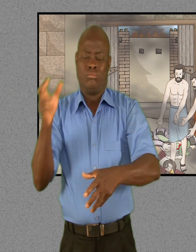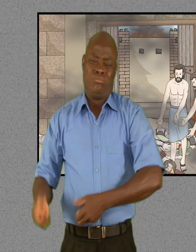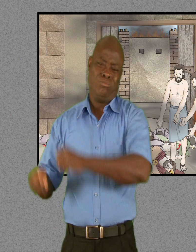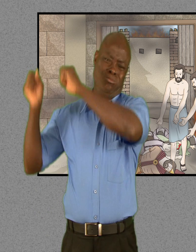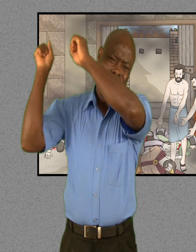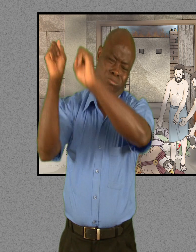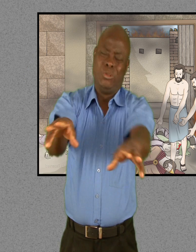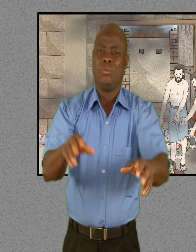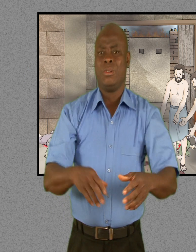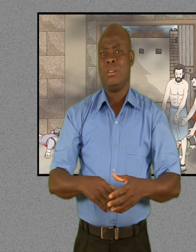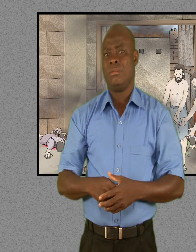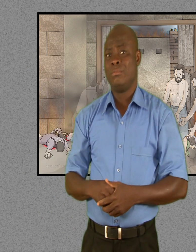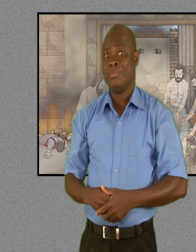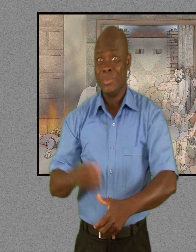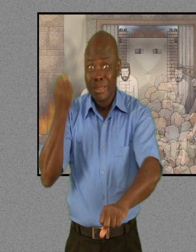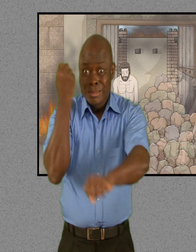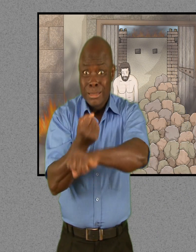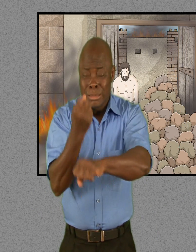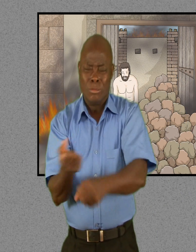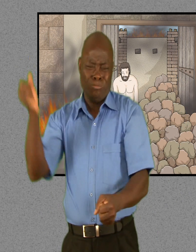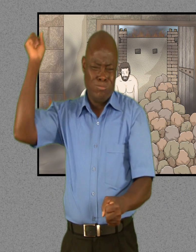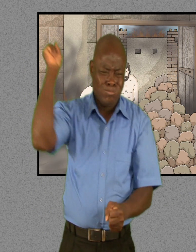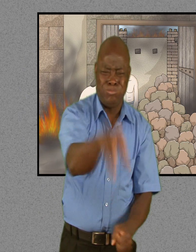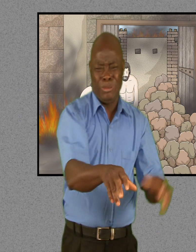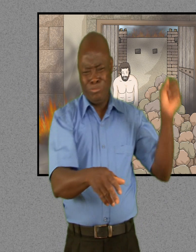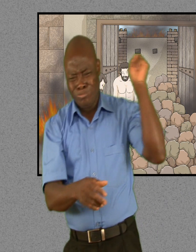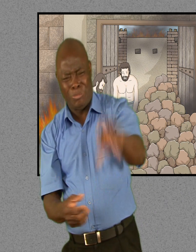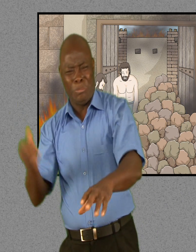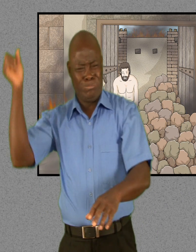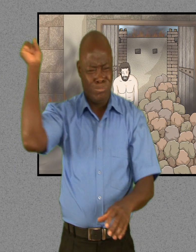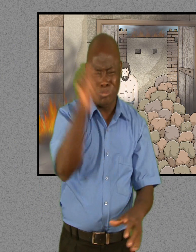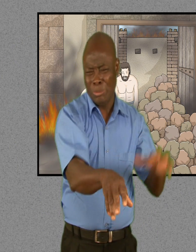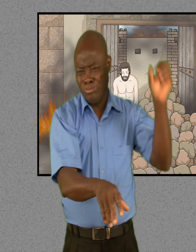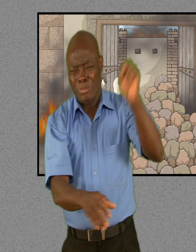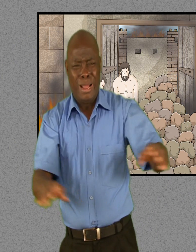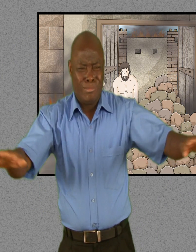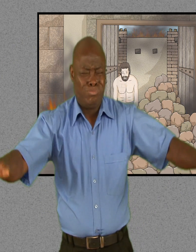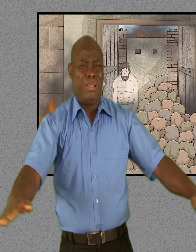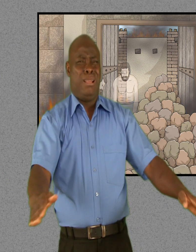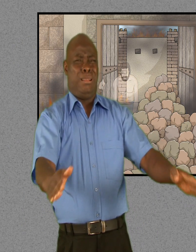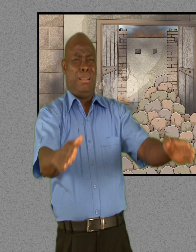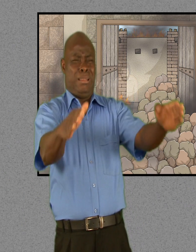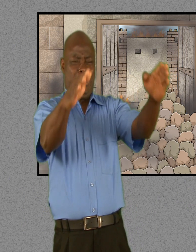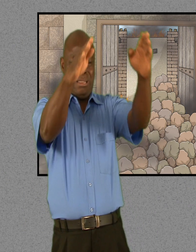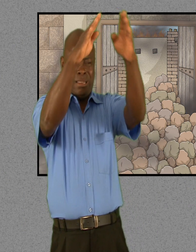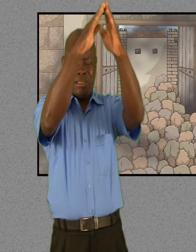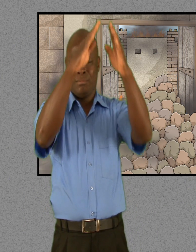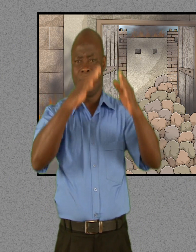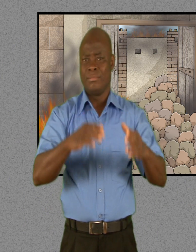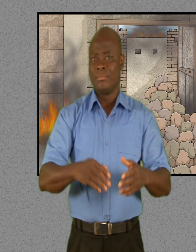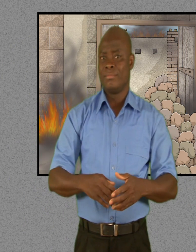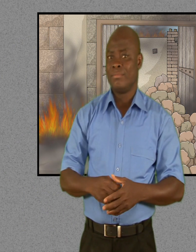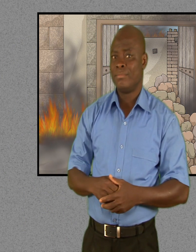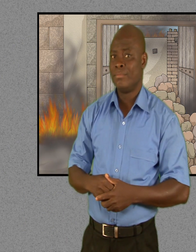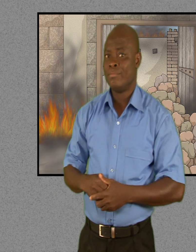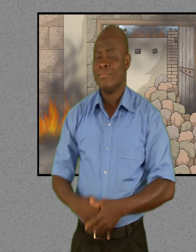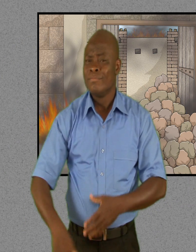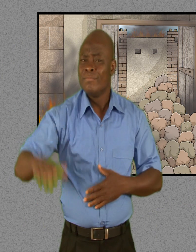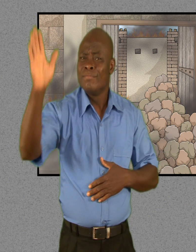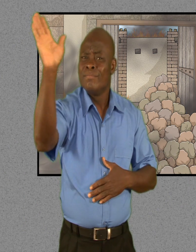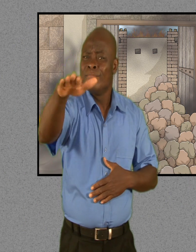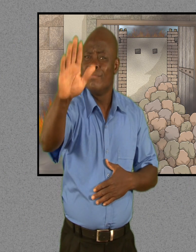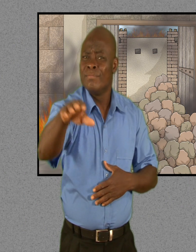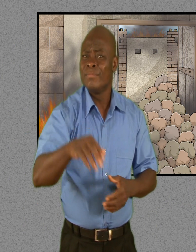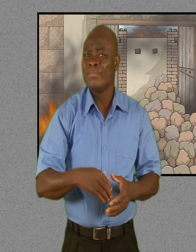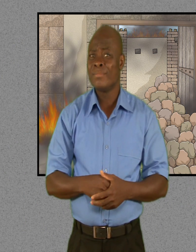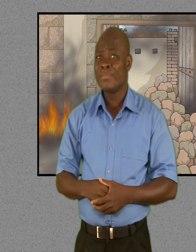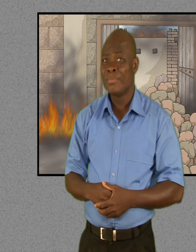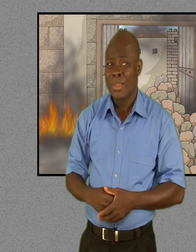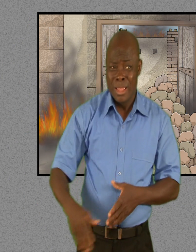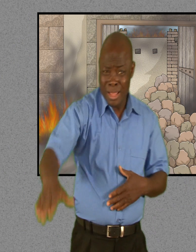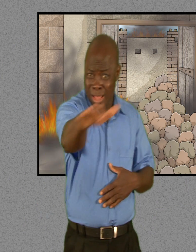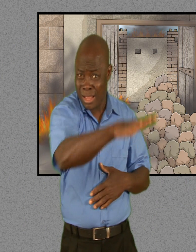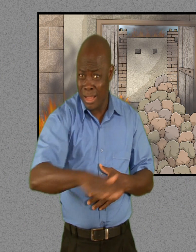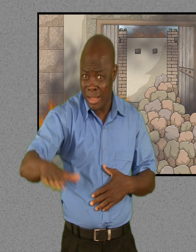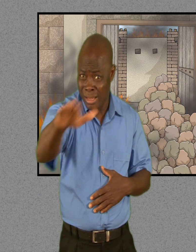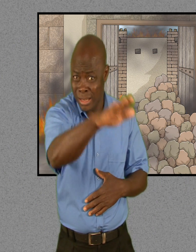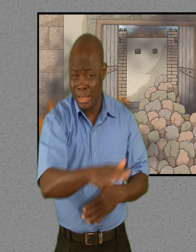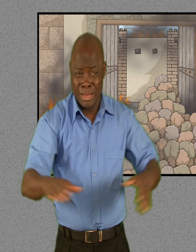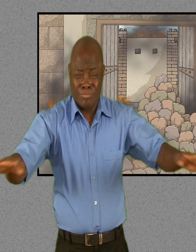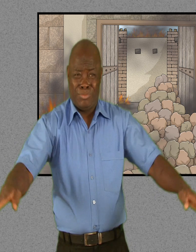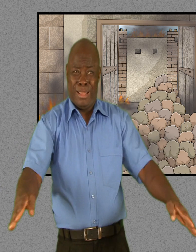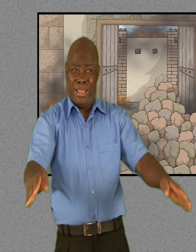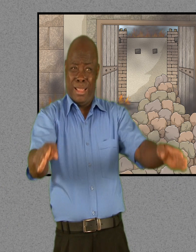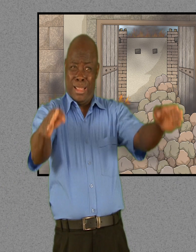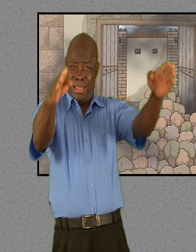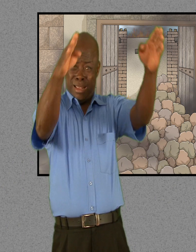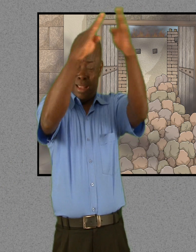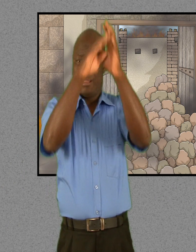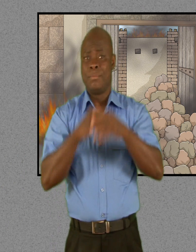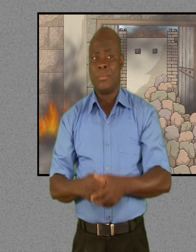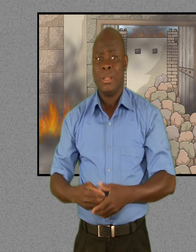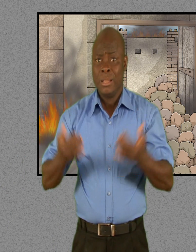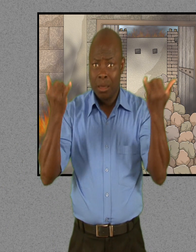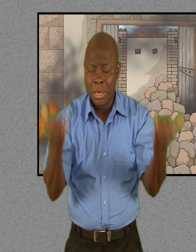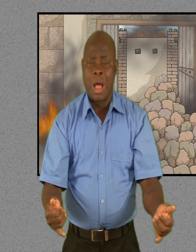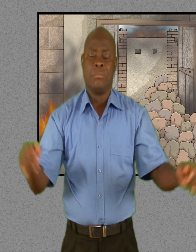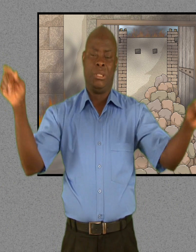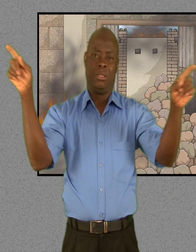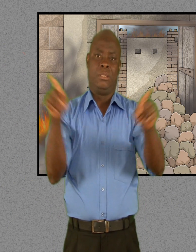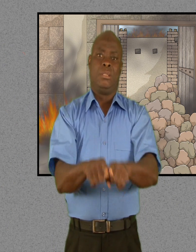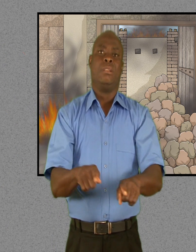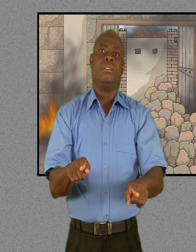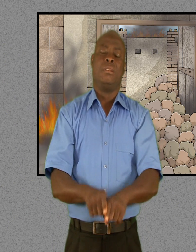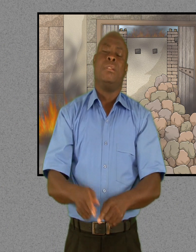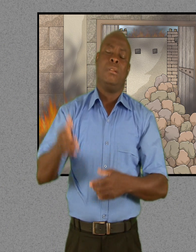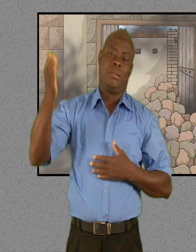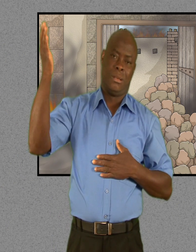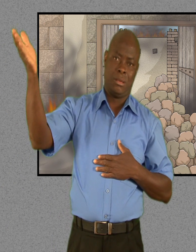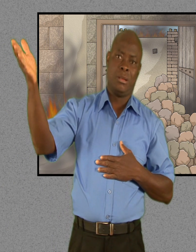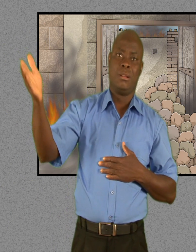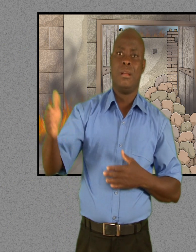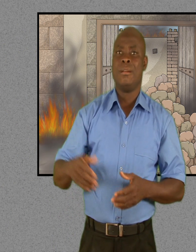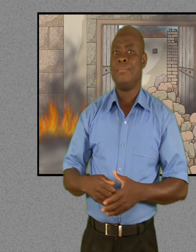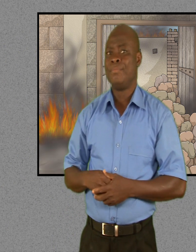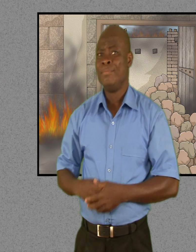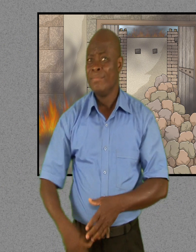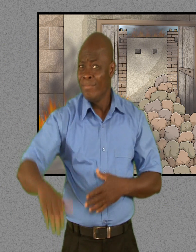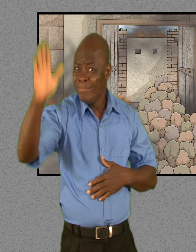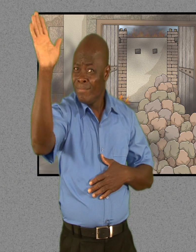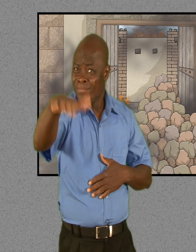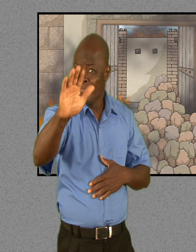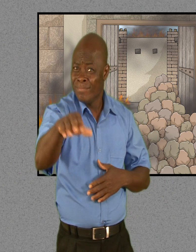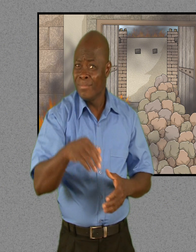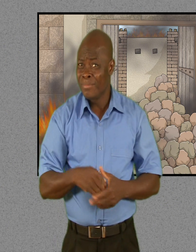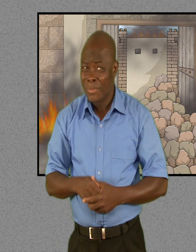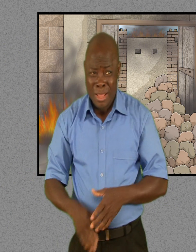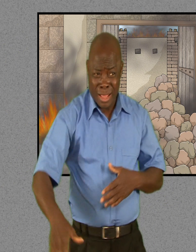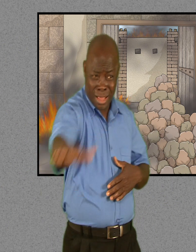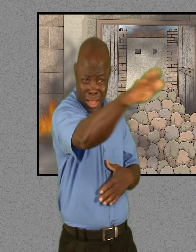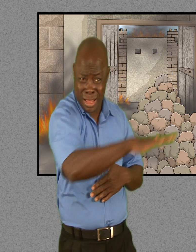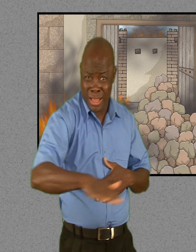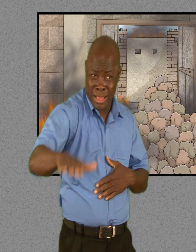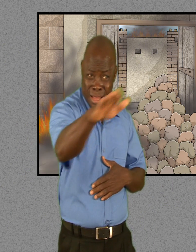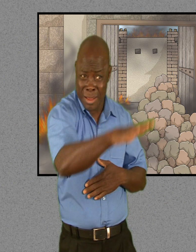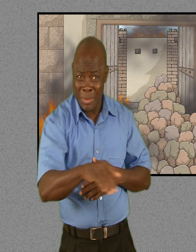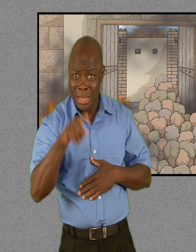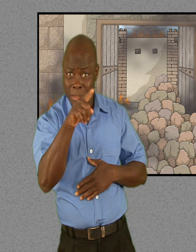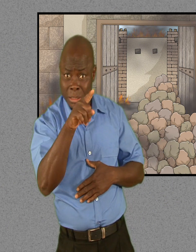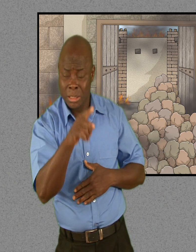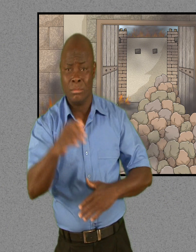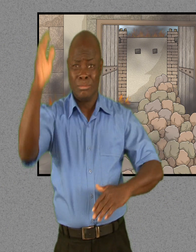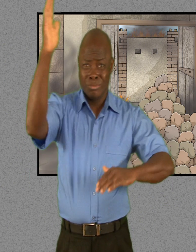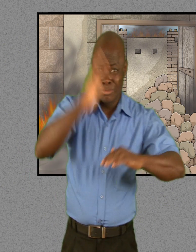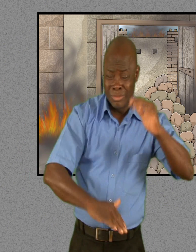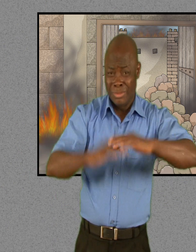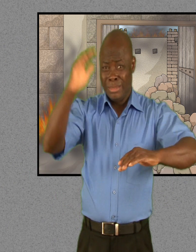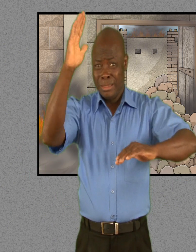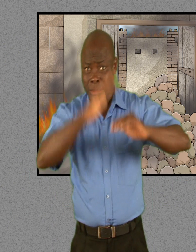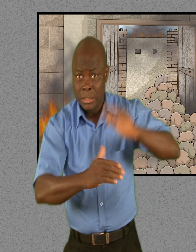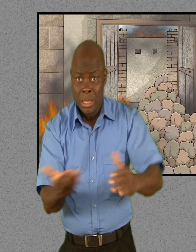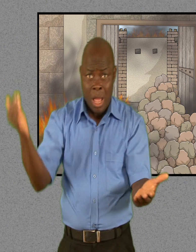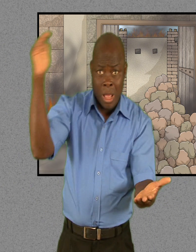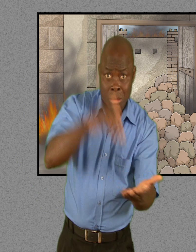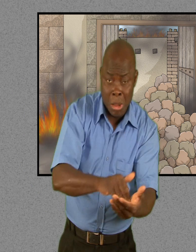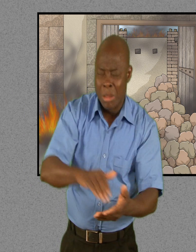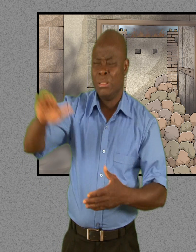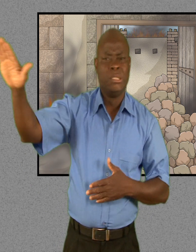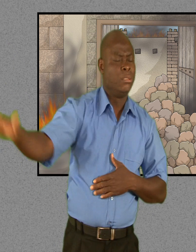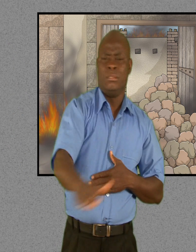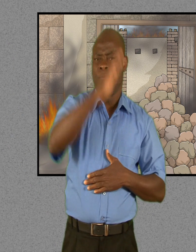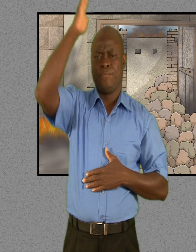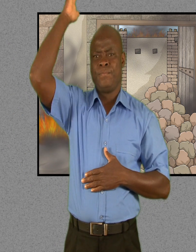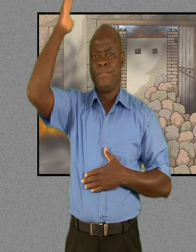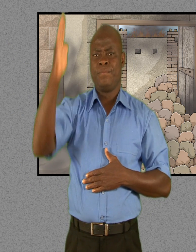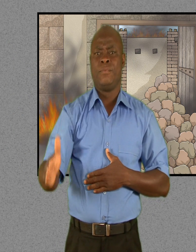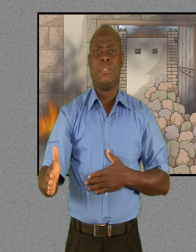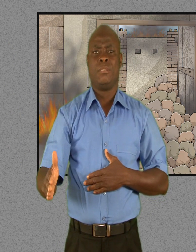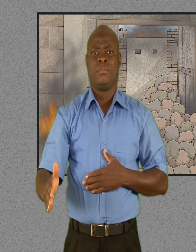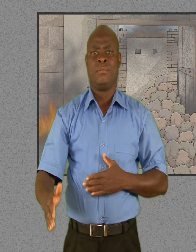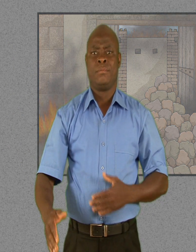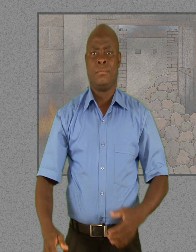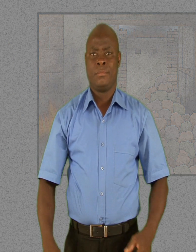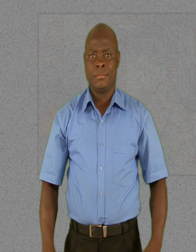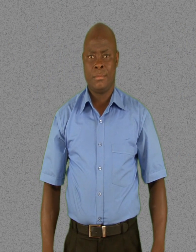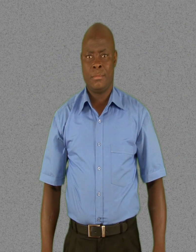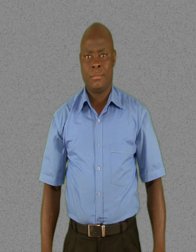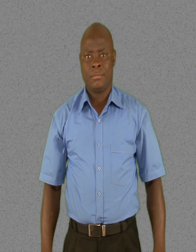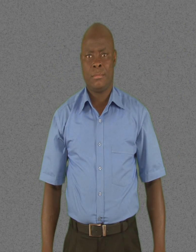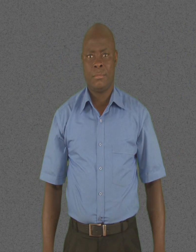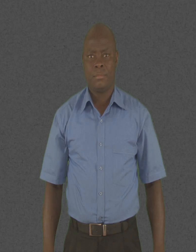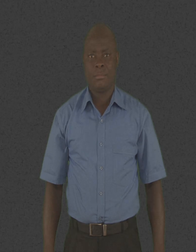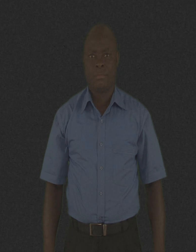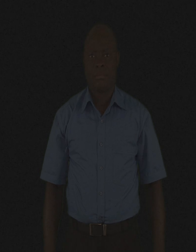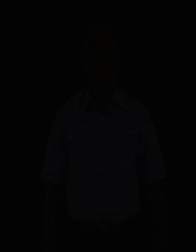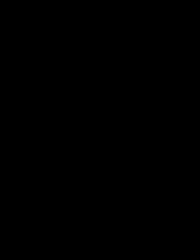And over it they raised a large pile of rocks, which remains to this day.